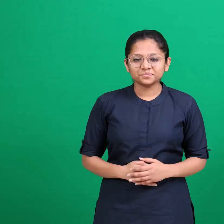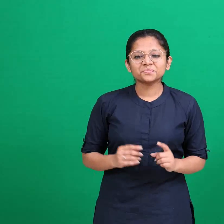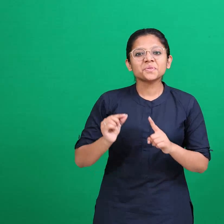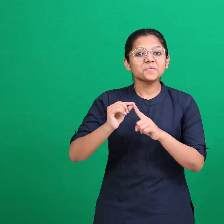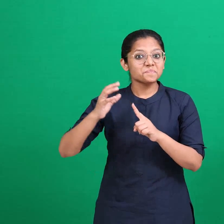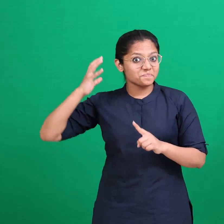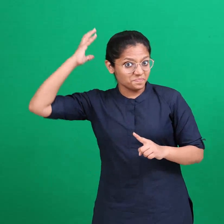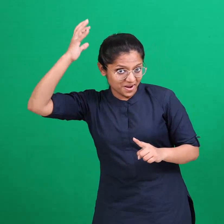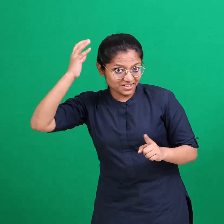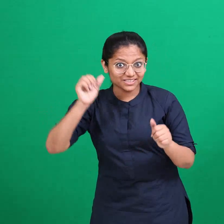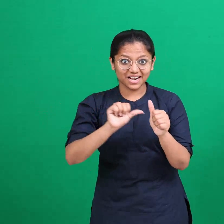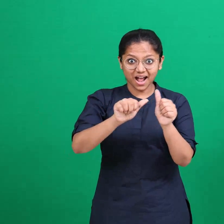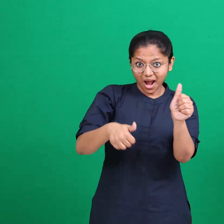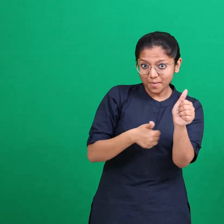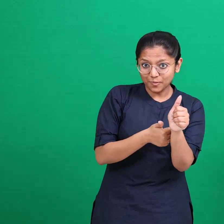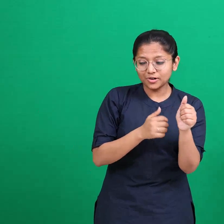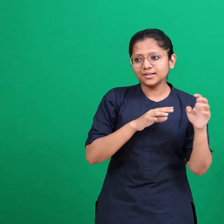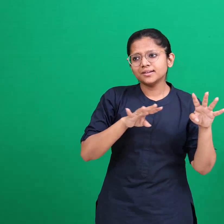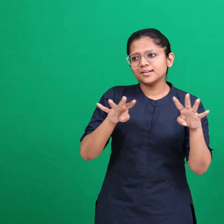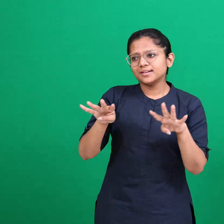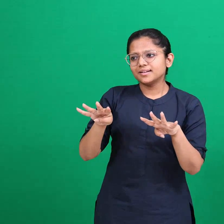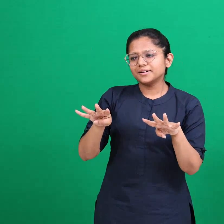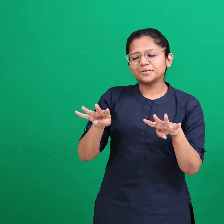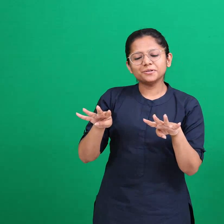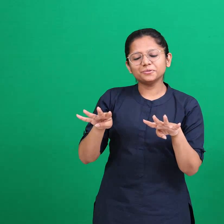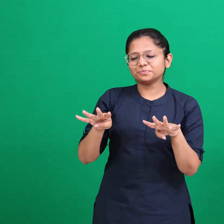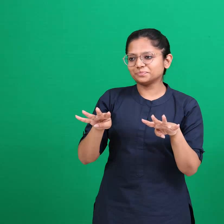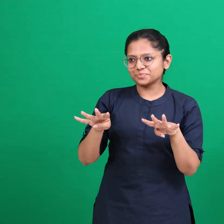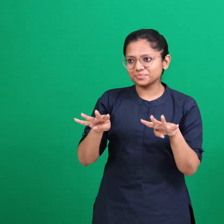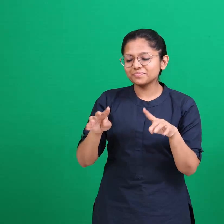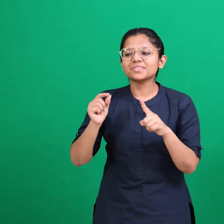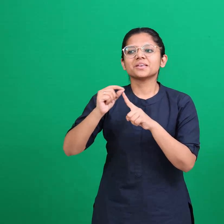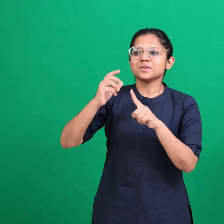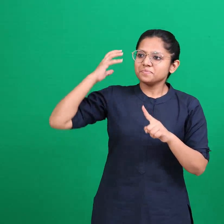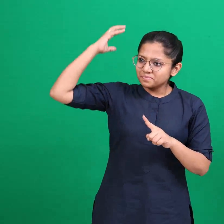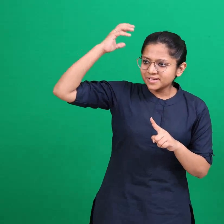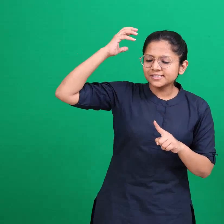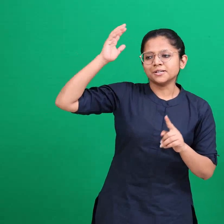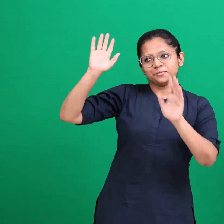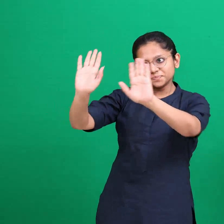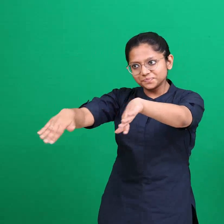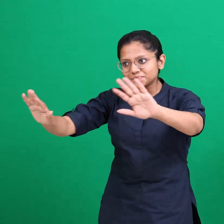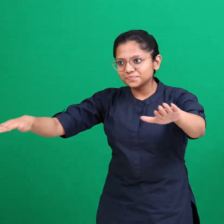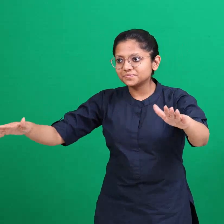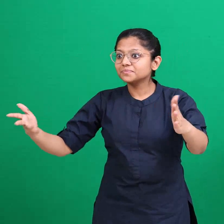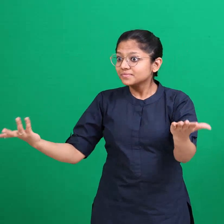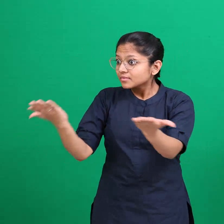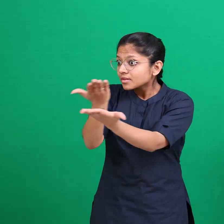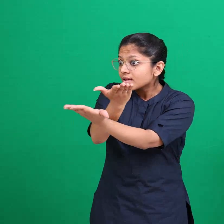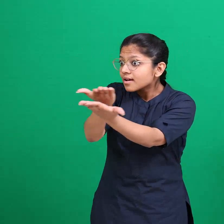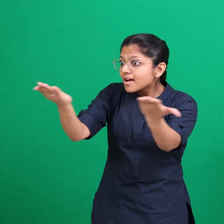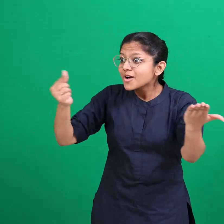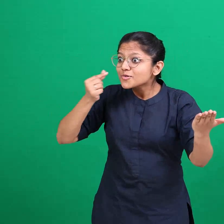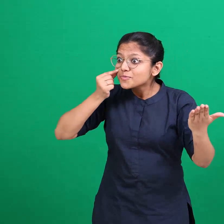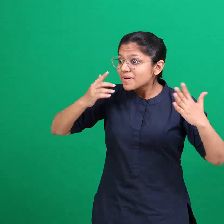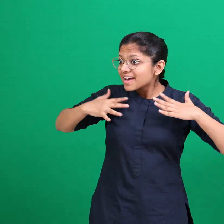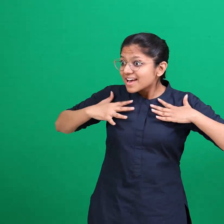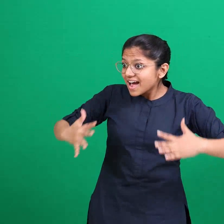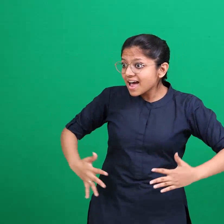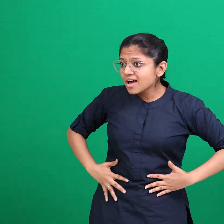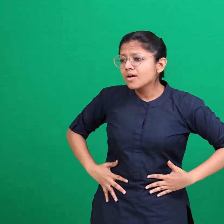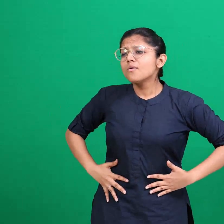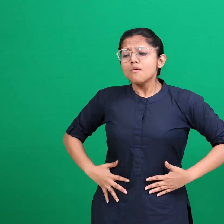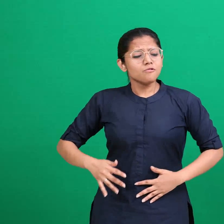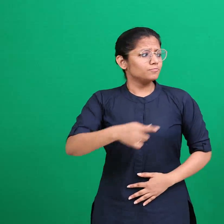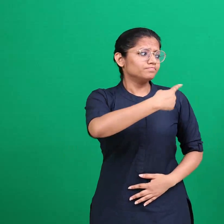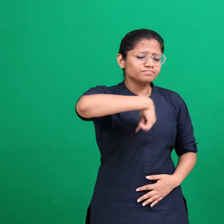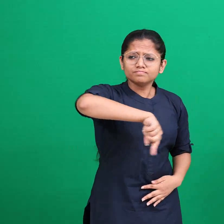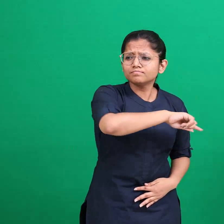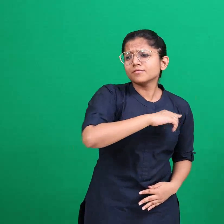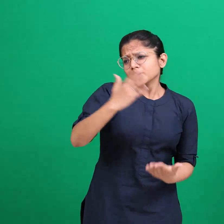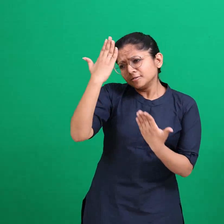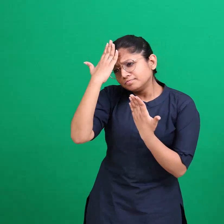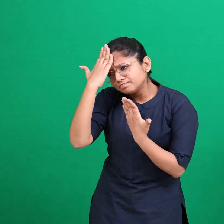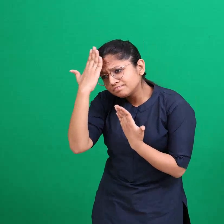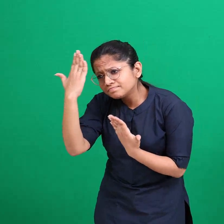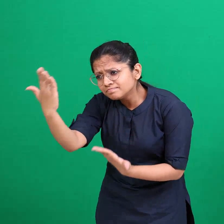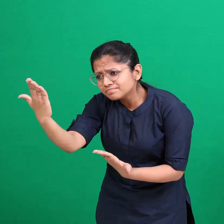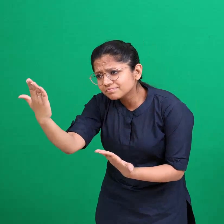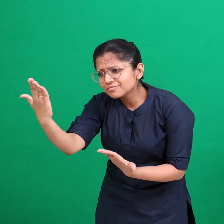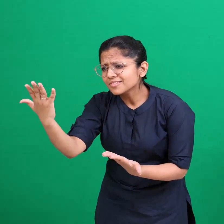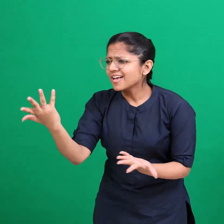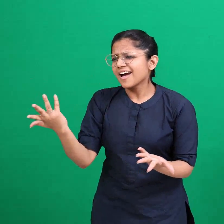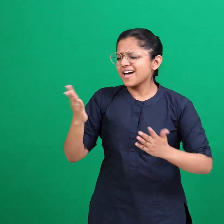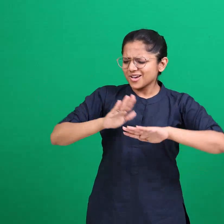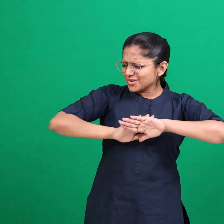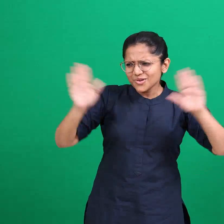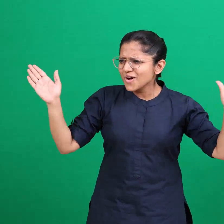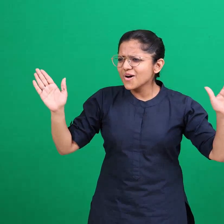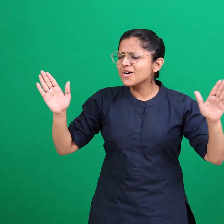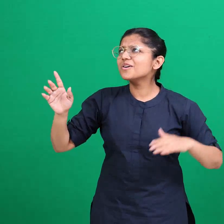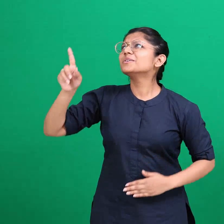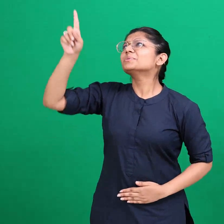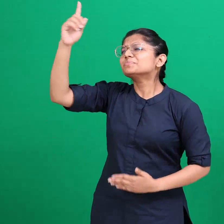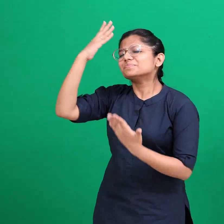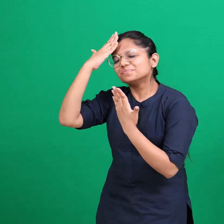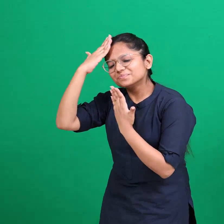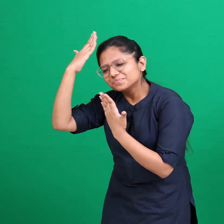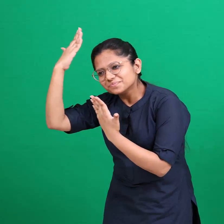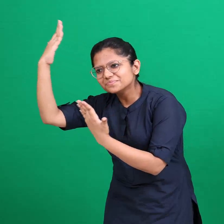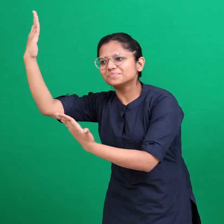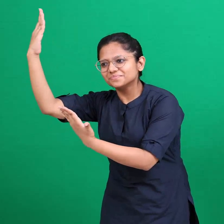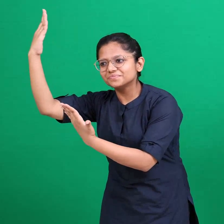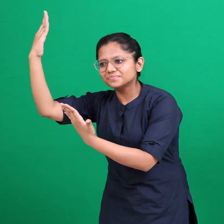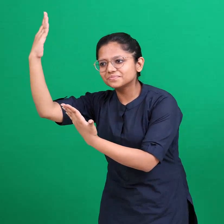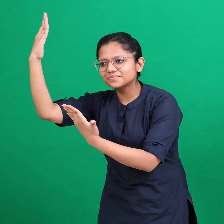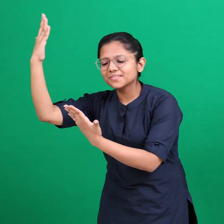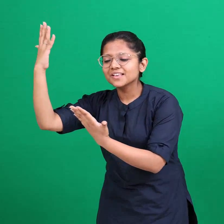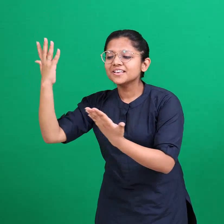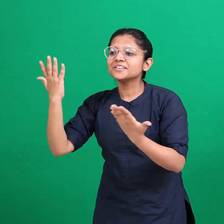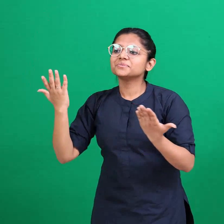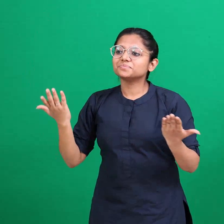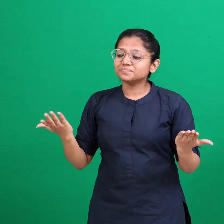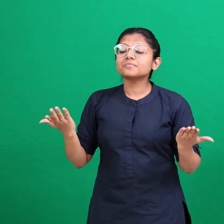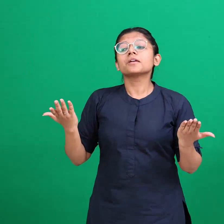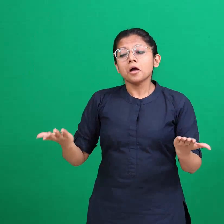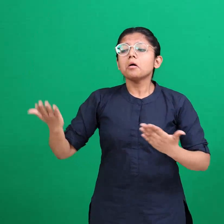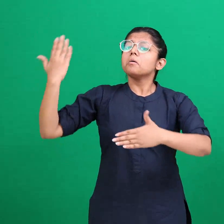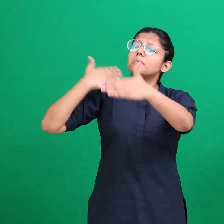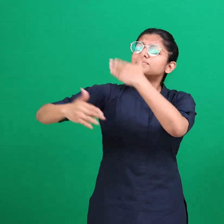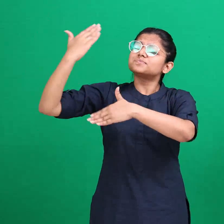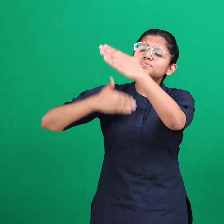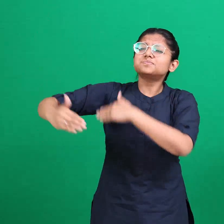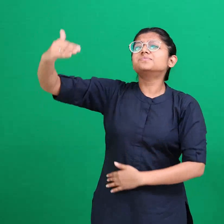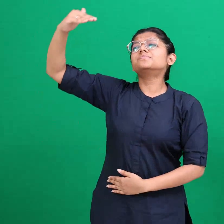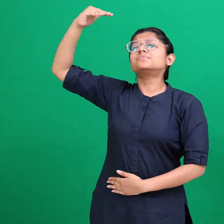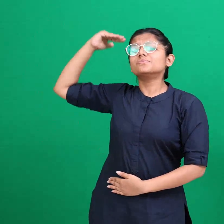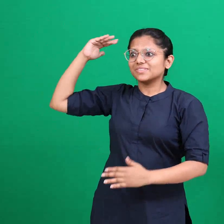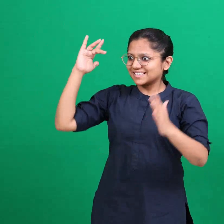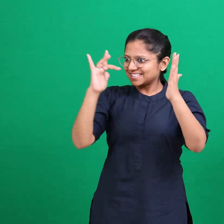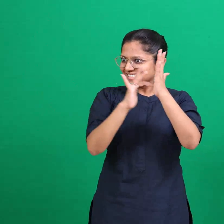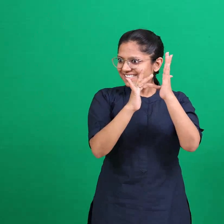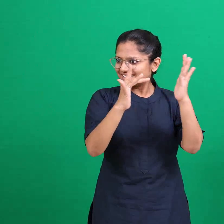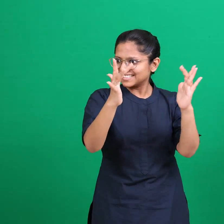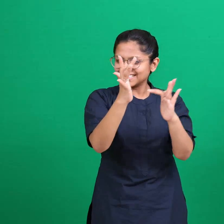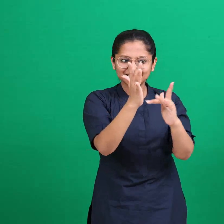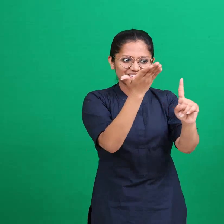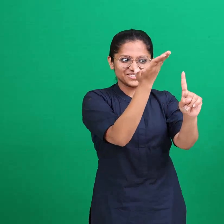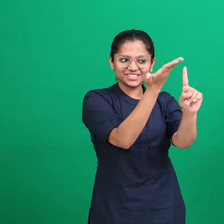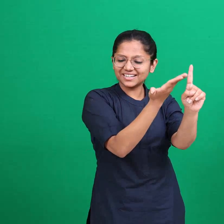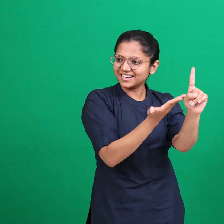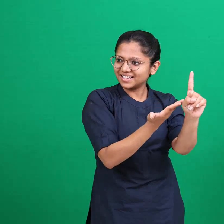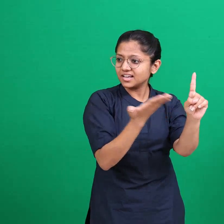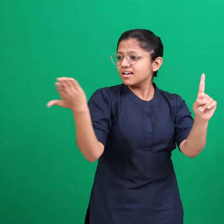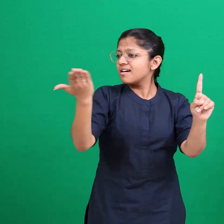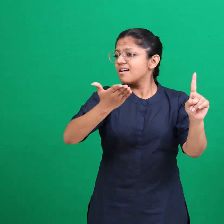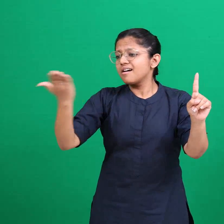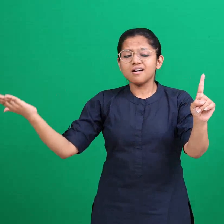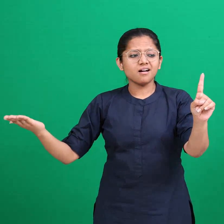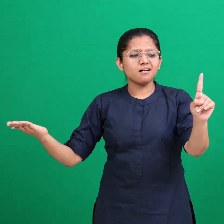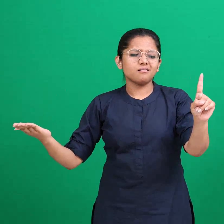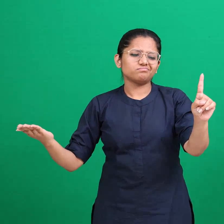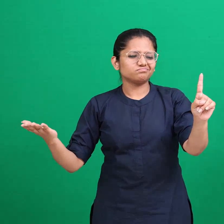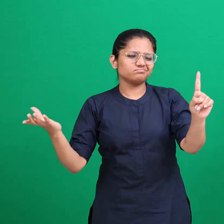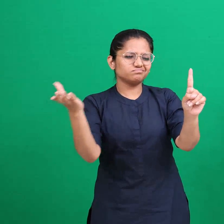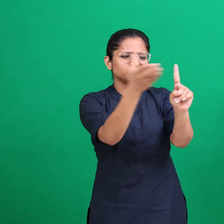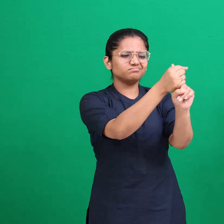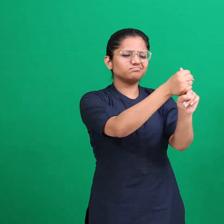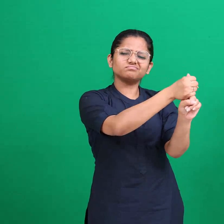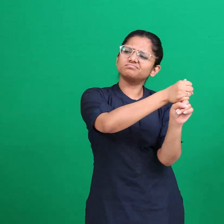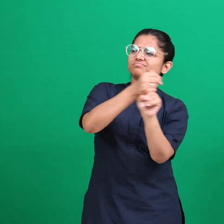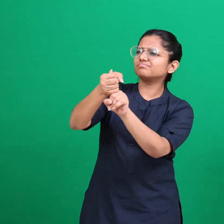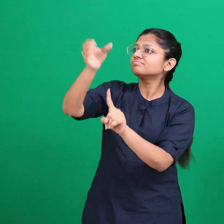But Peter and the other apostles replied, "We must obey God rather than men.